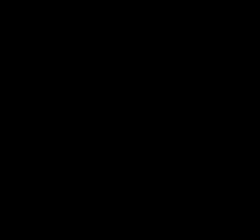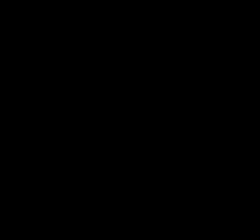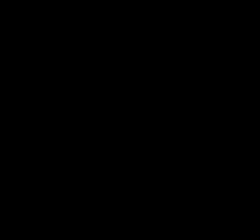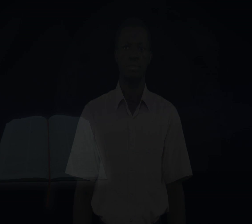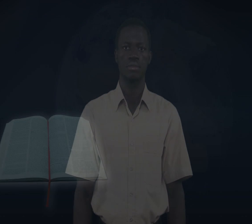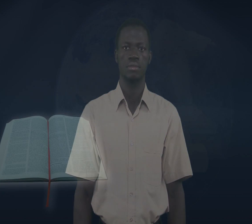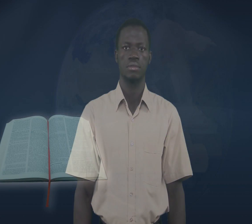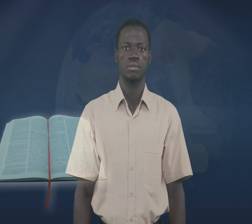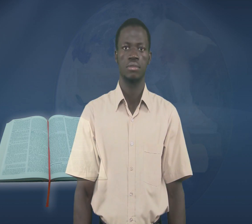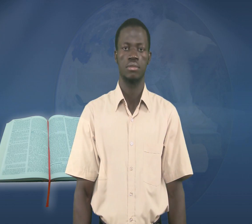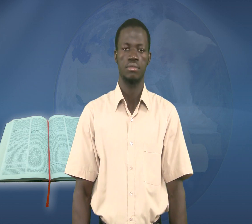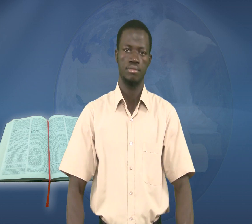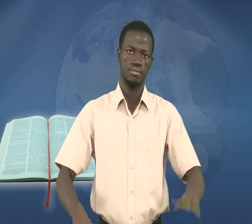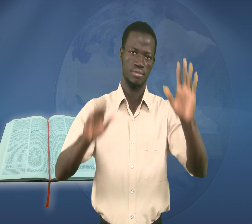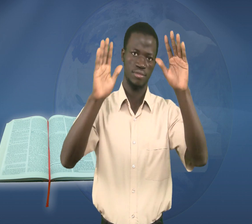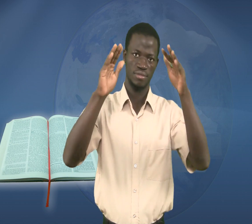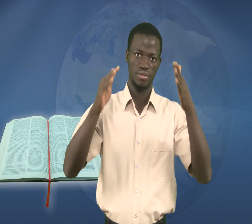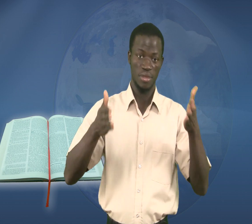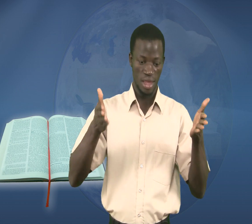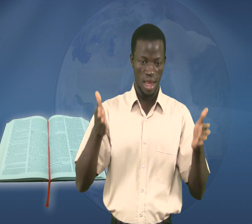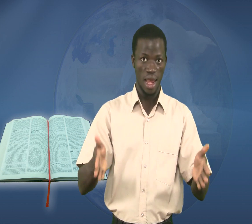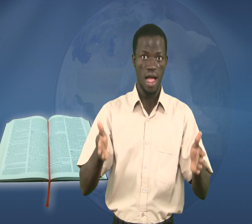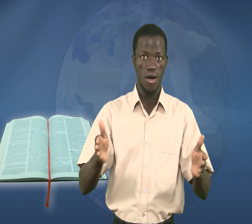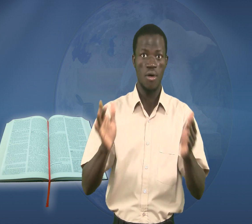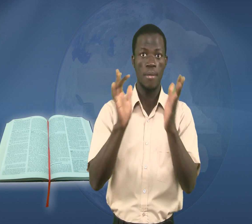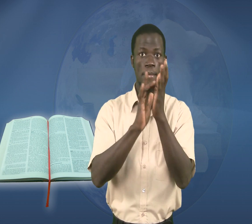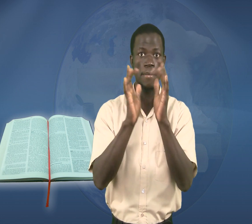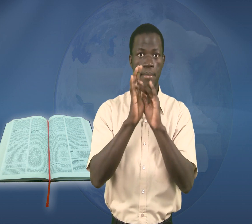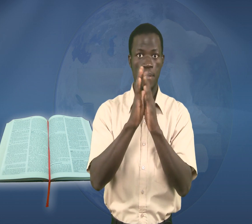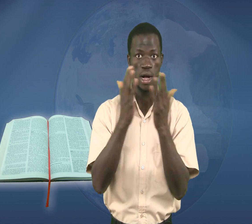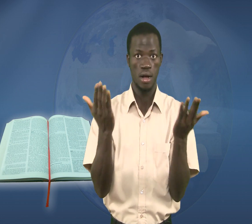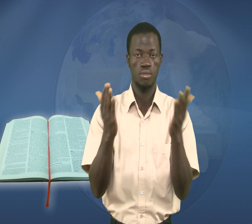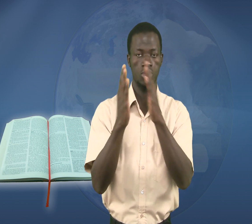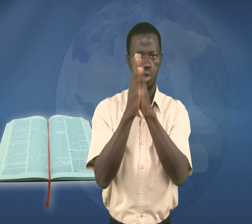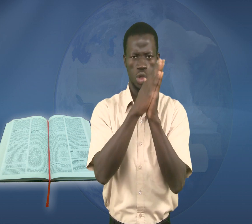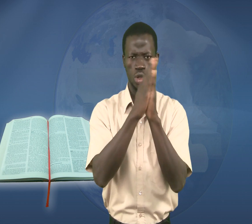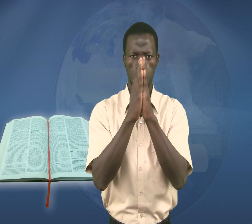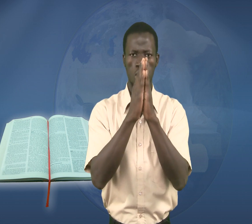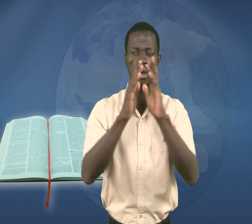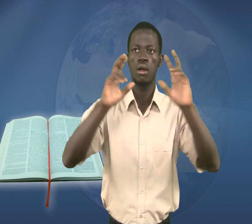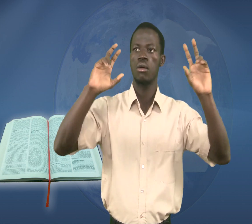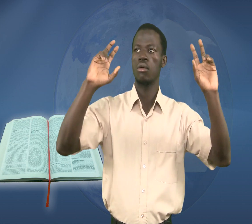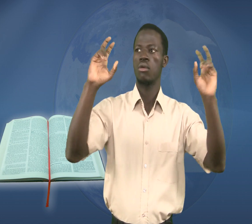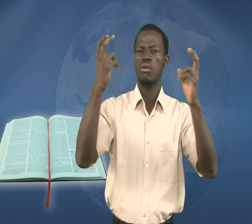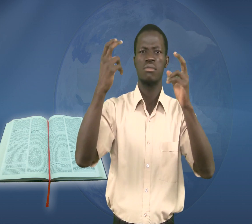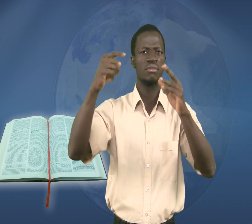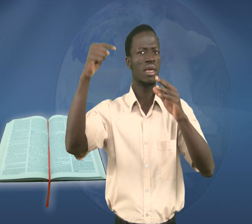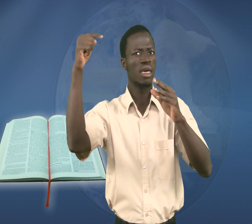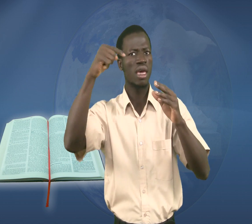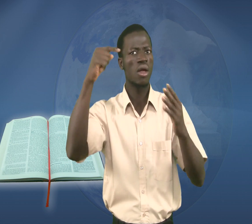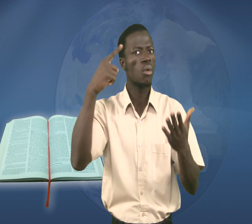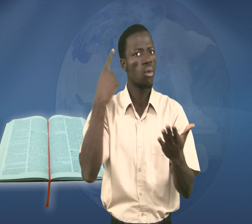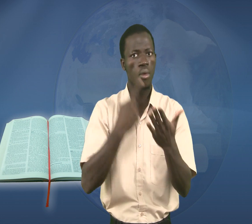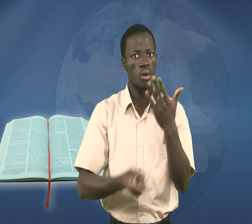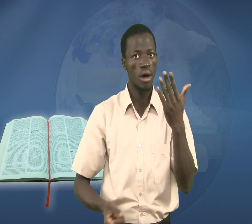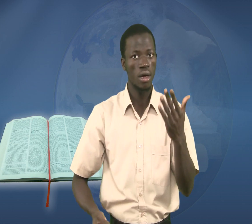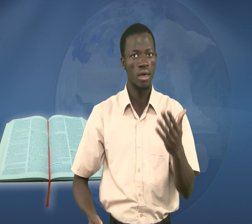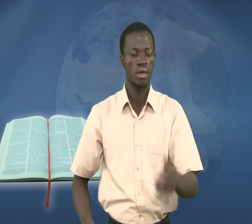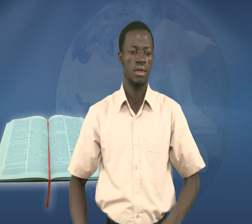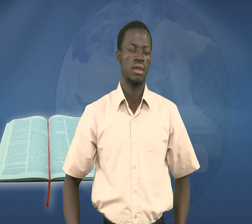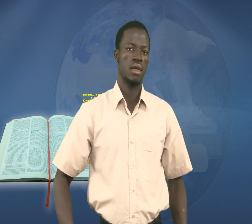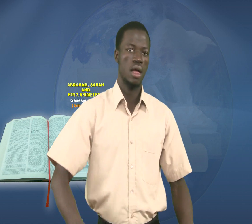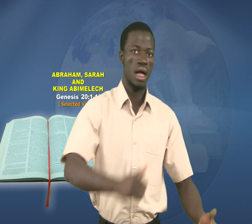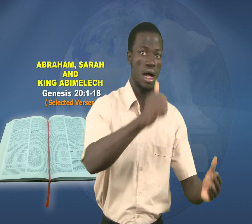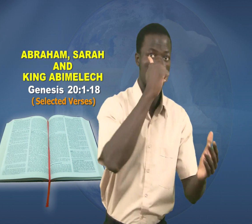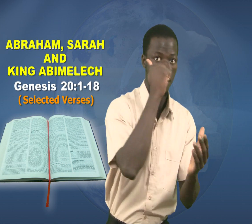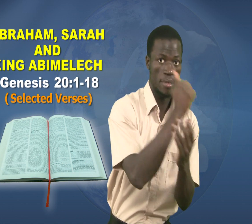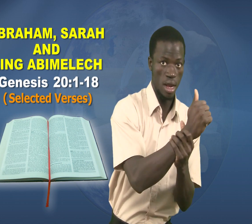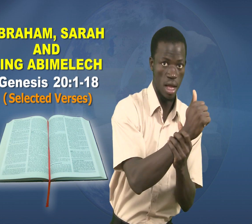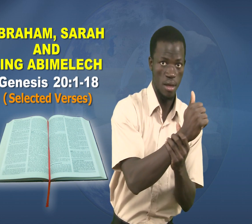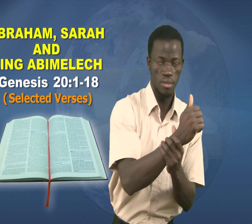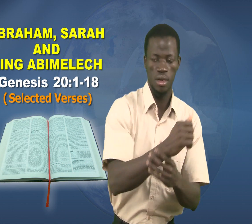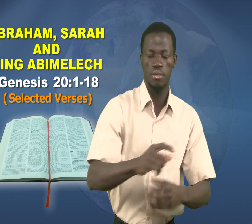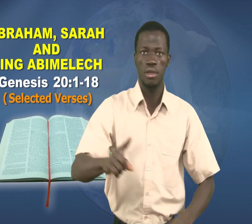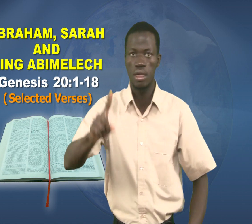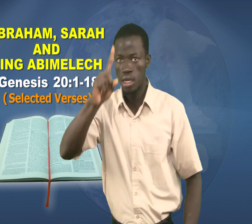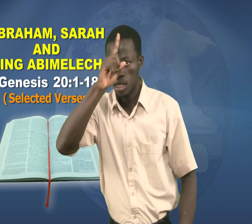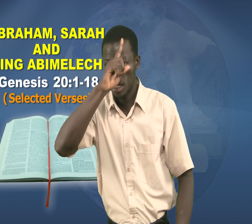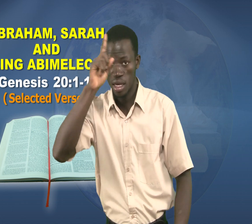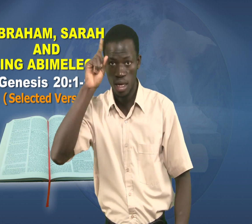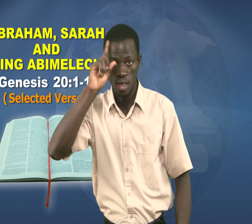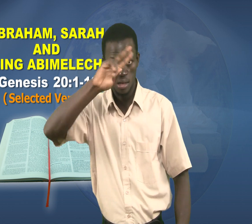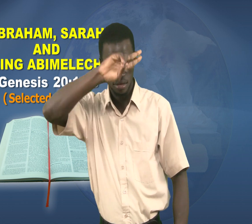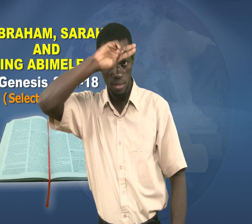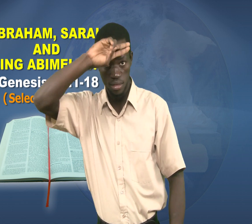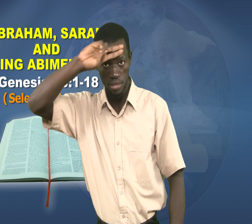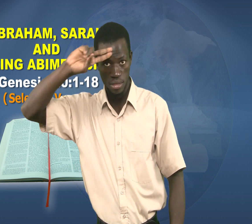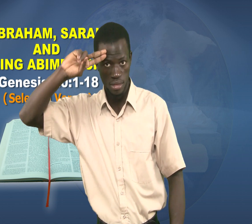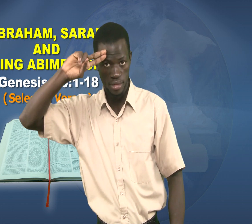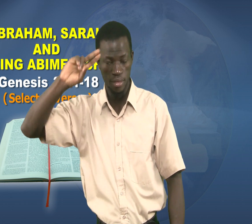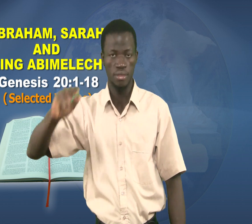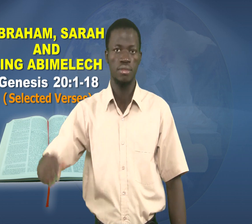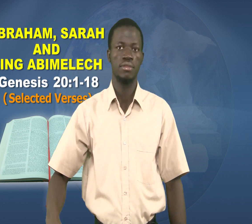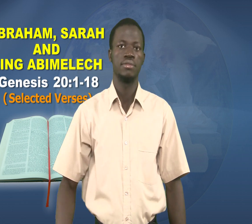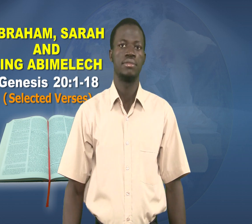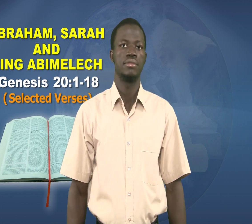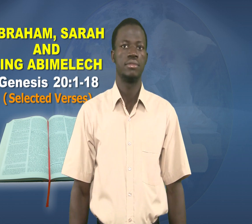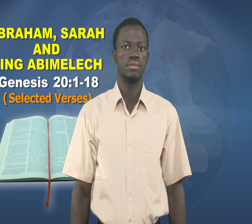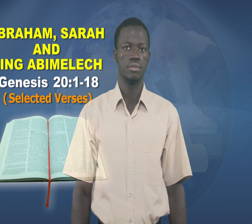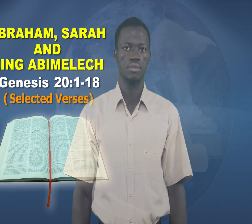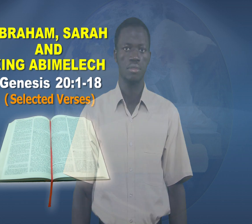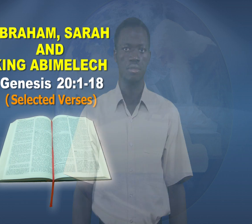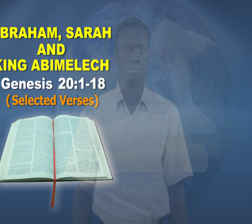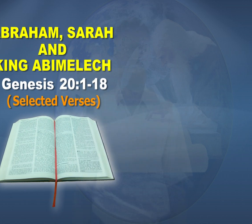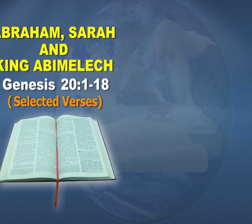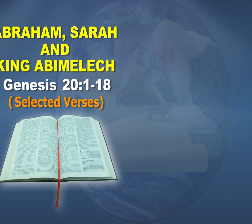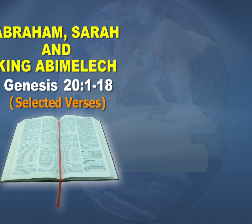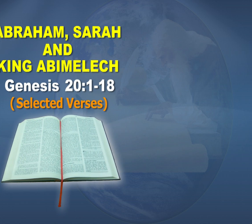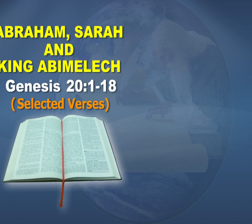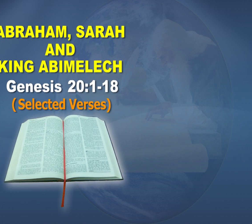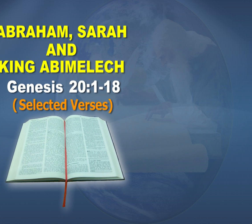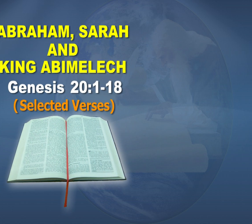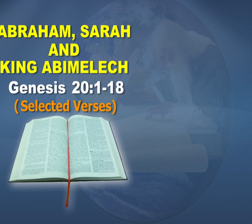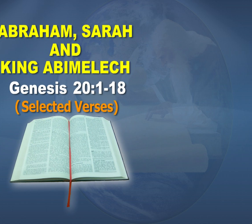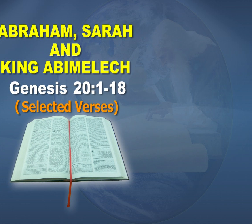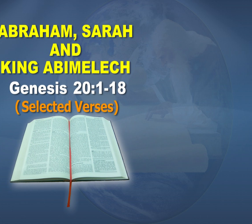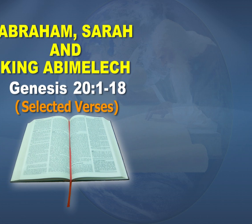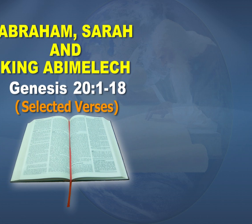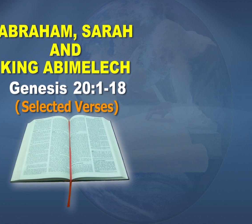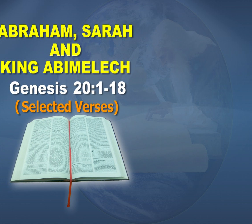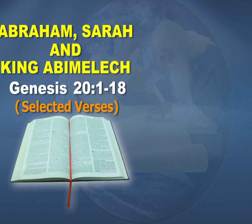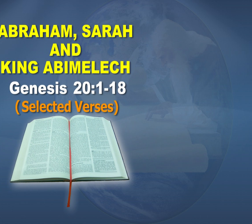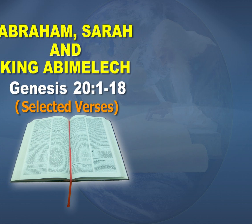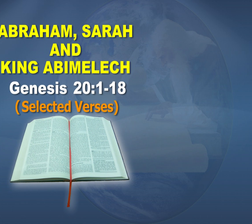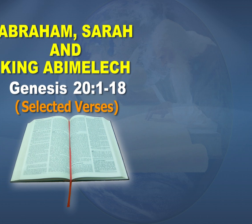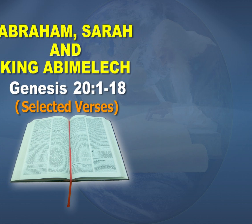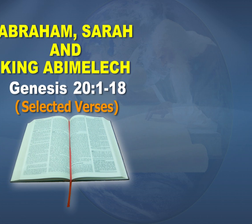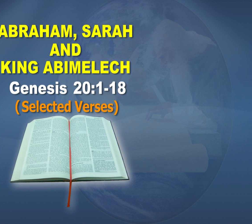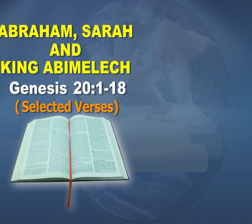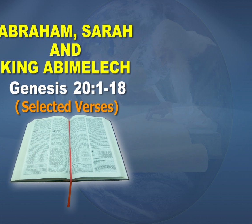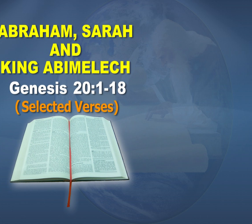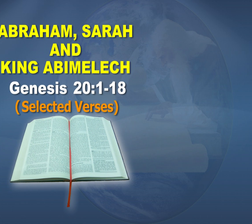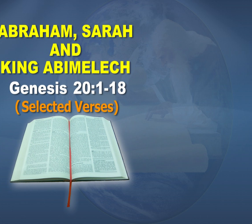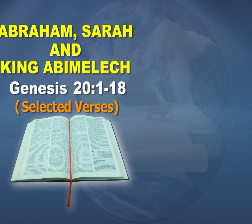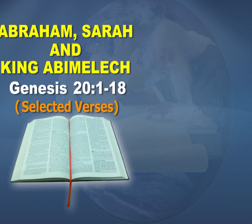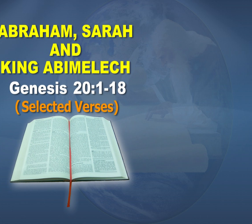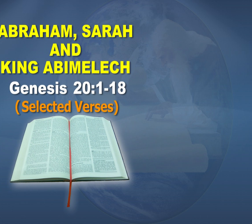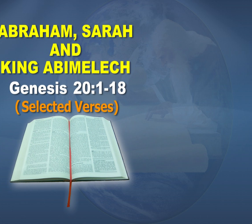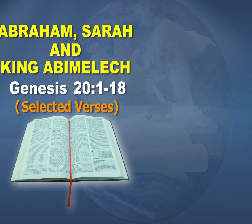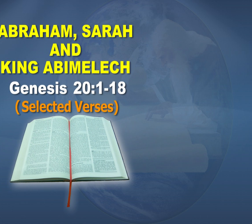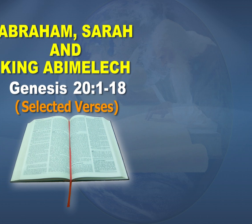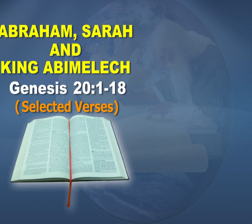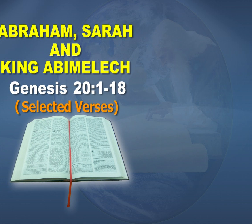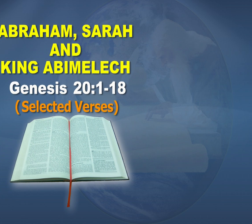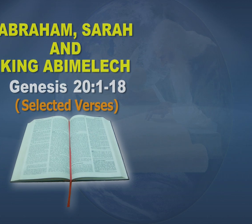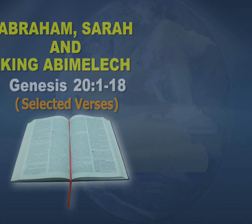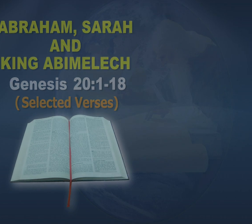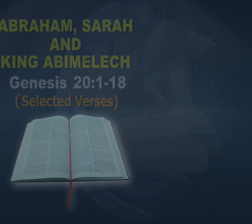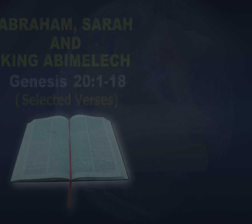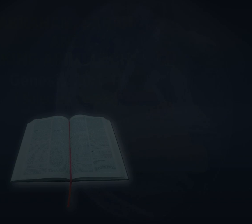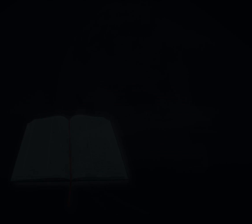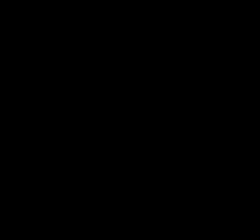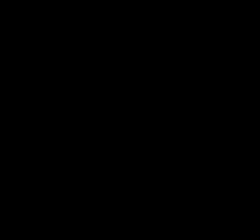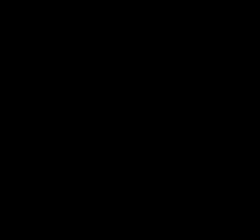Abraham, Sarah and king Abimelech